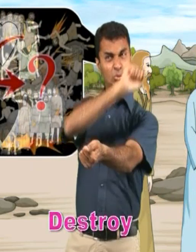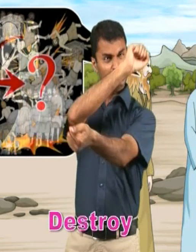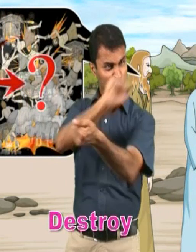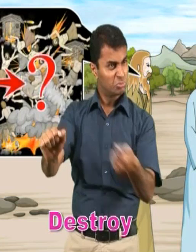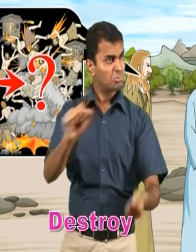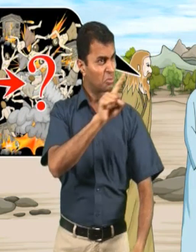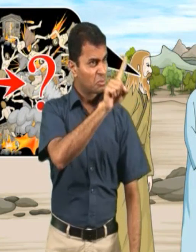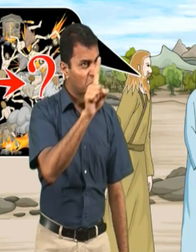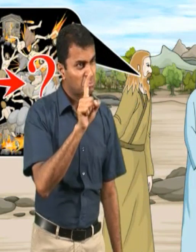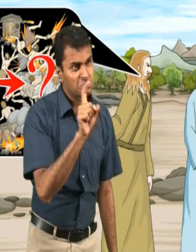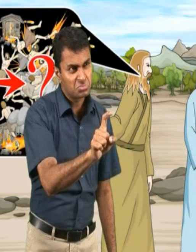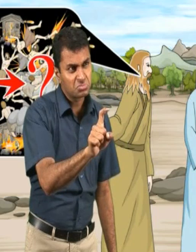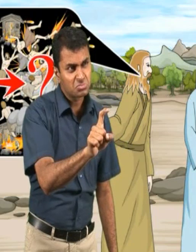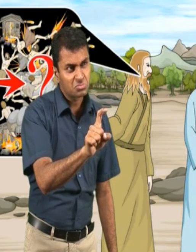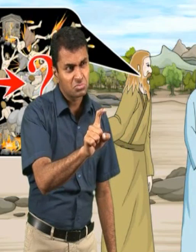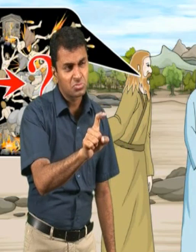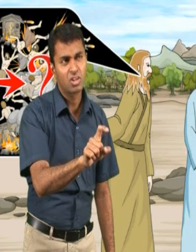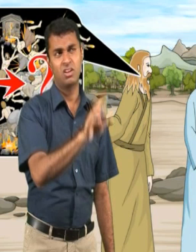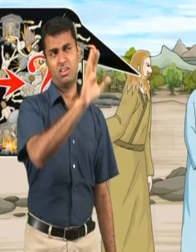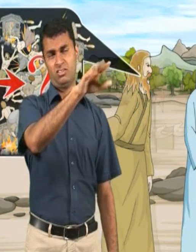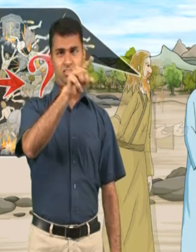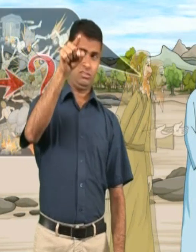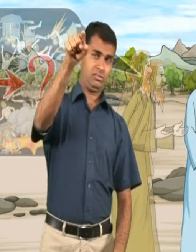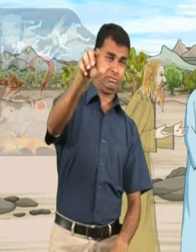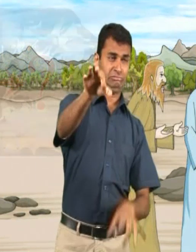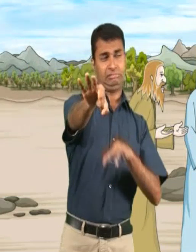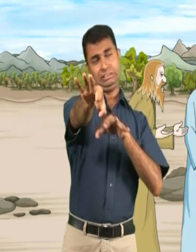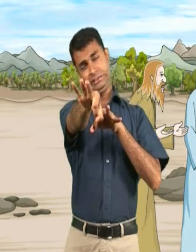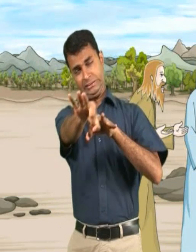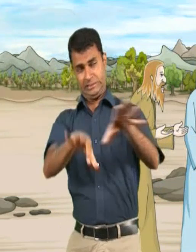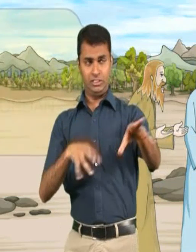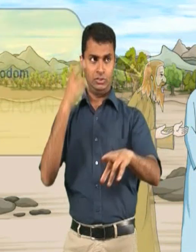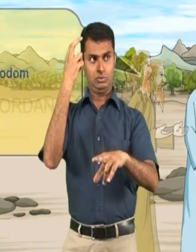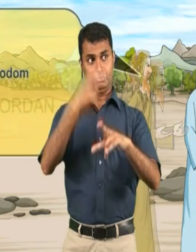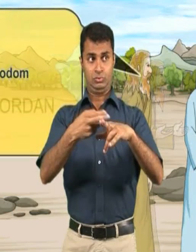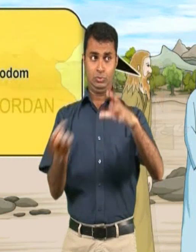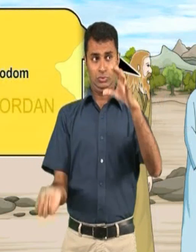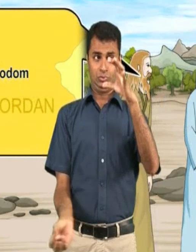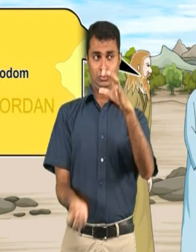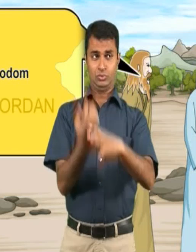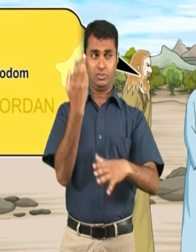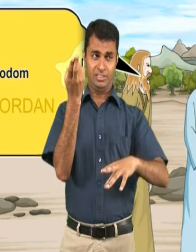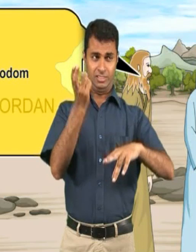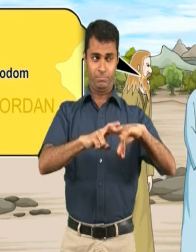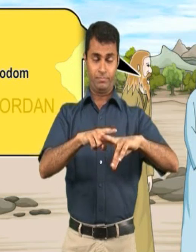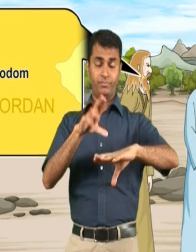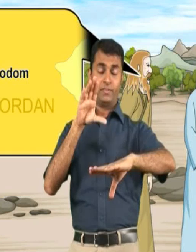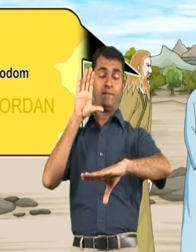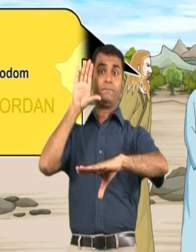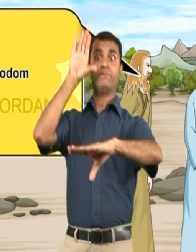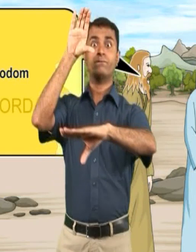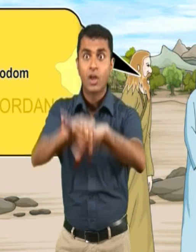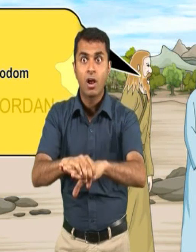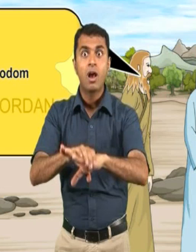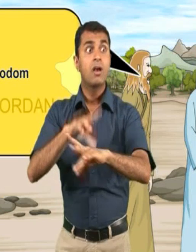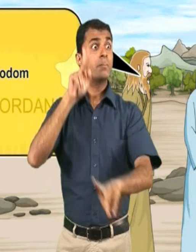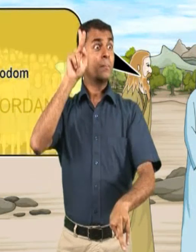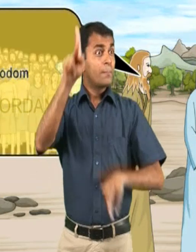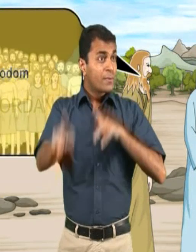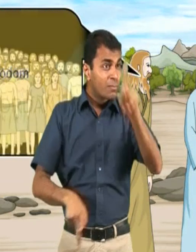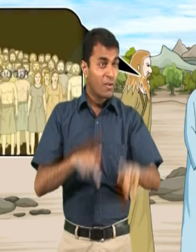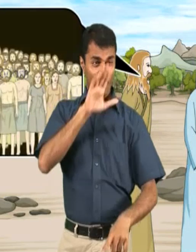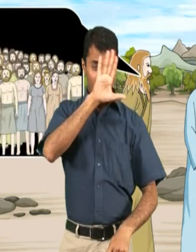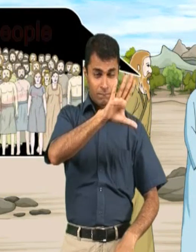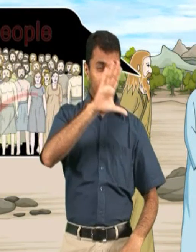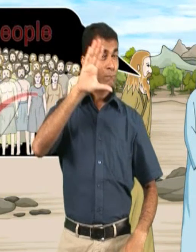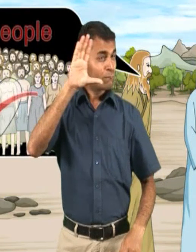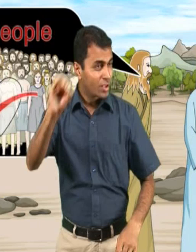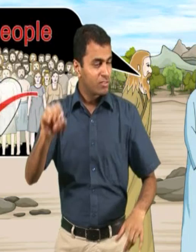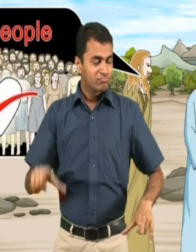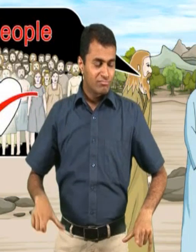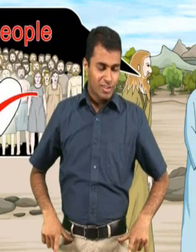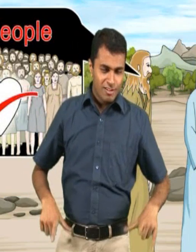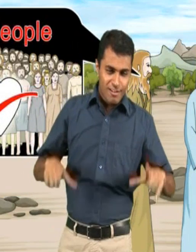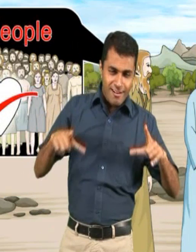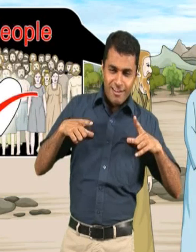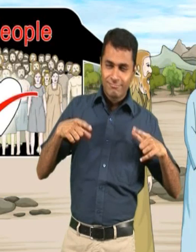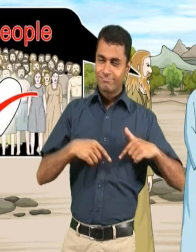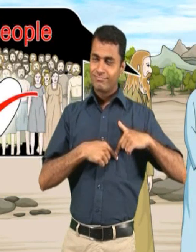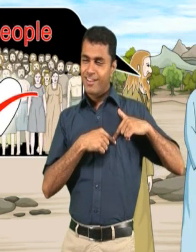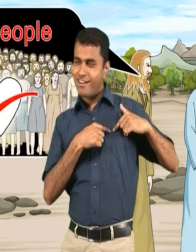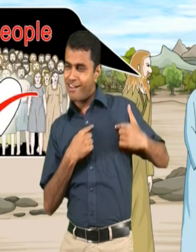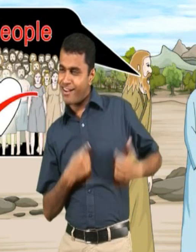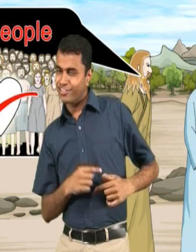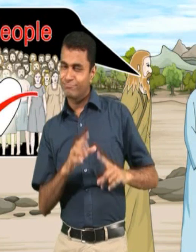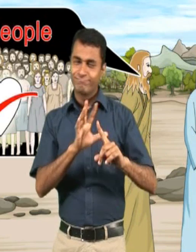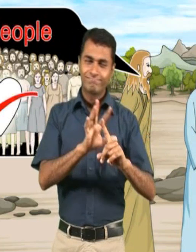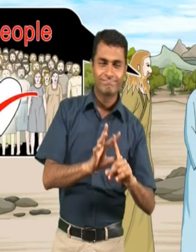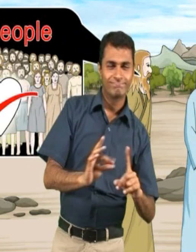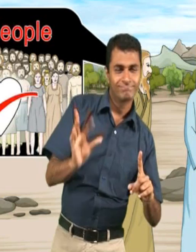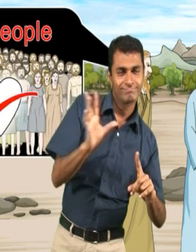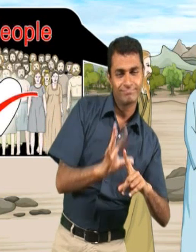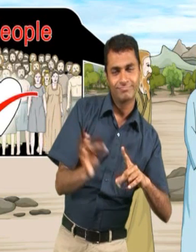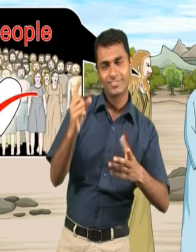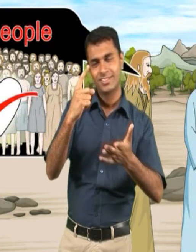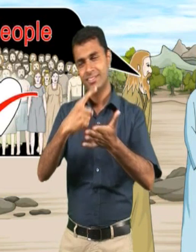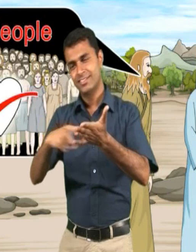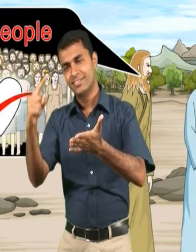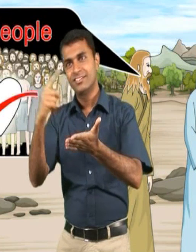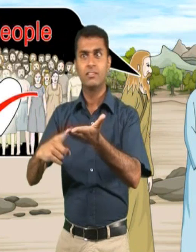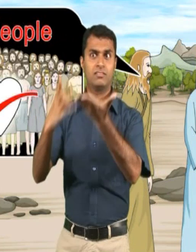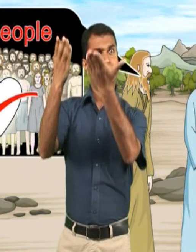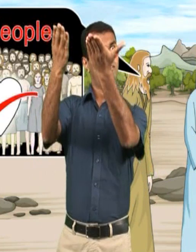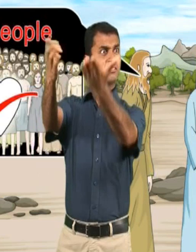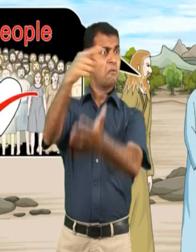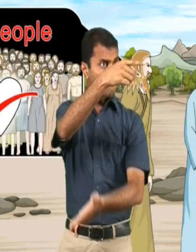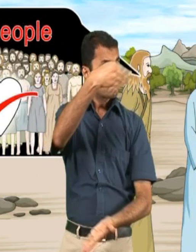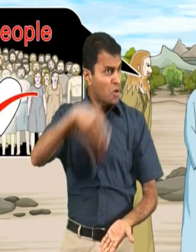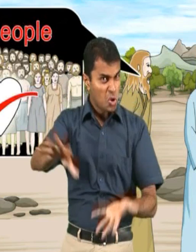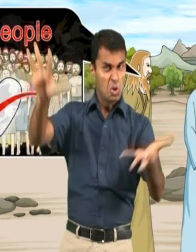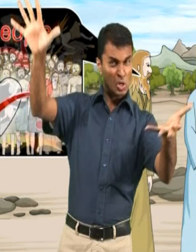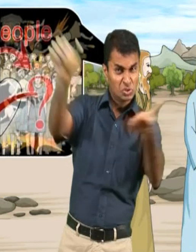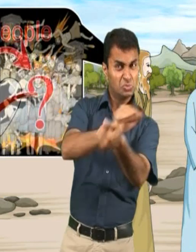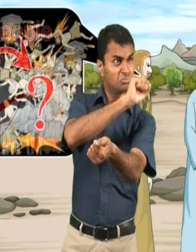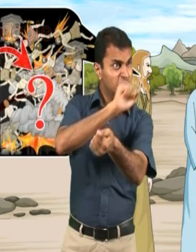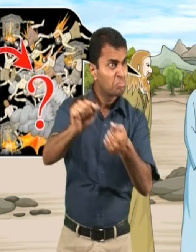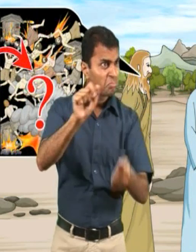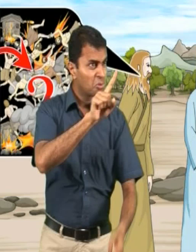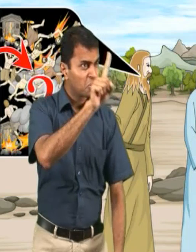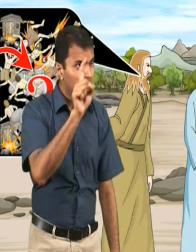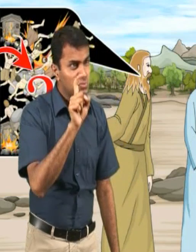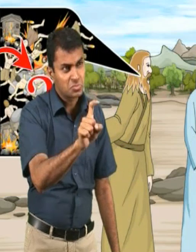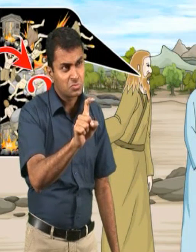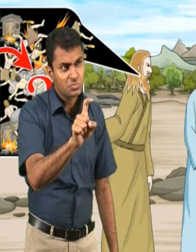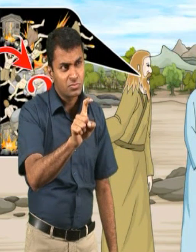What if there are fifty righteous ones in the city?